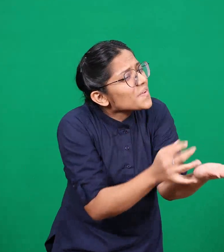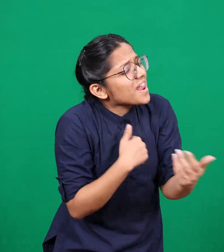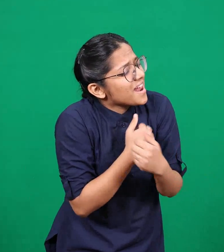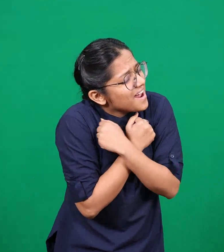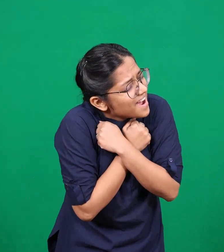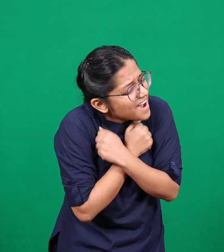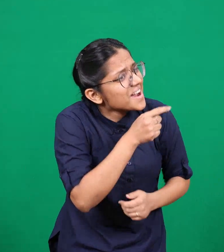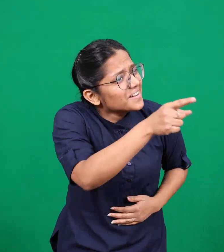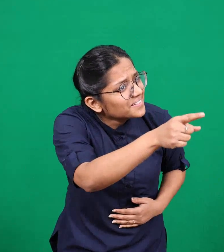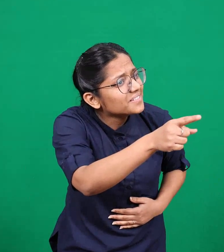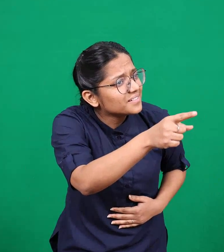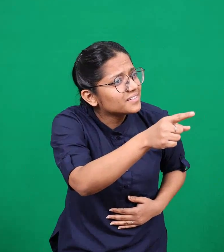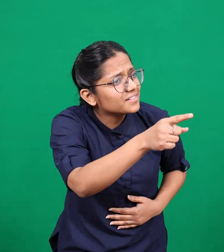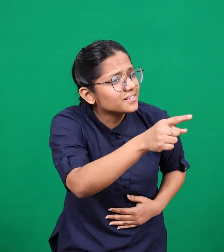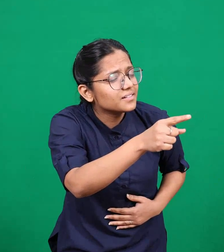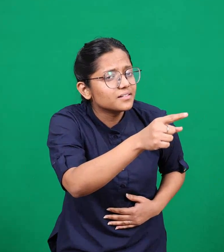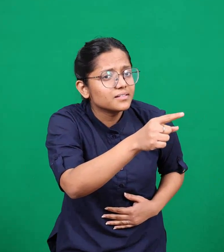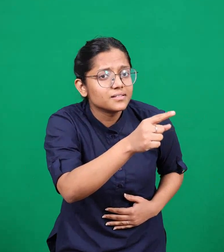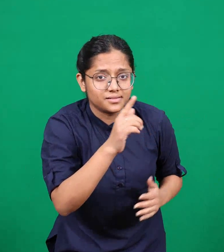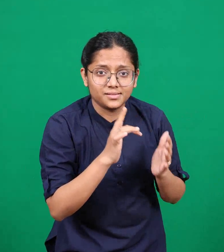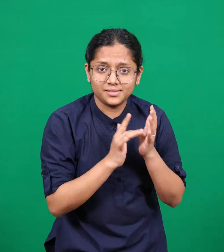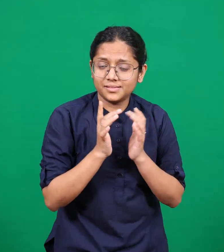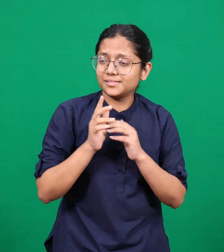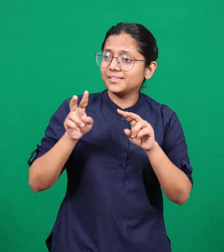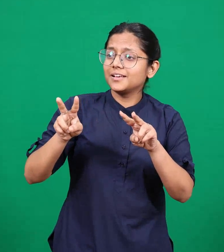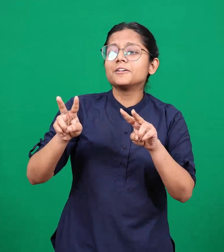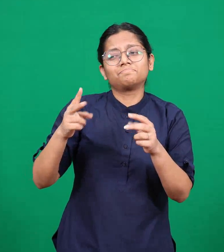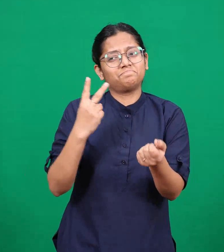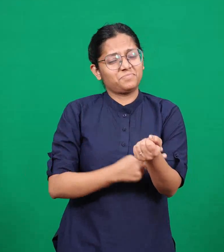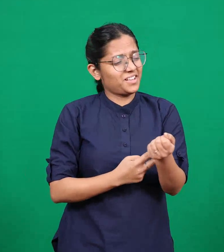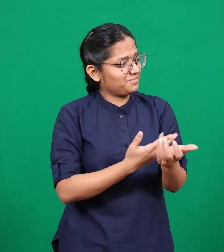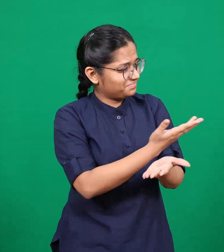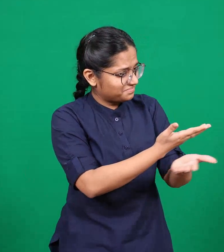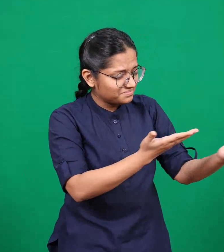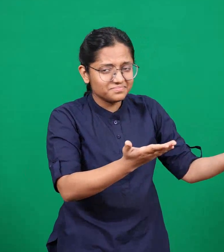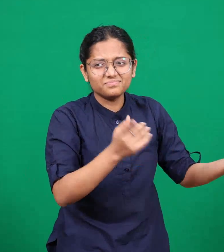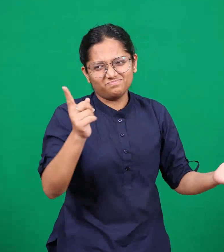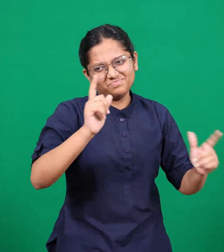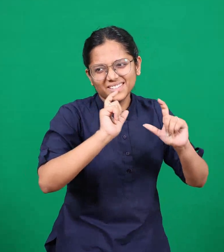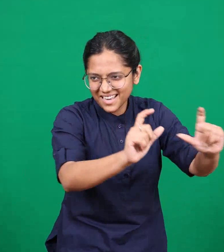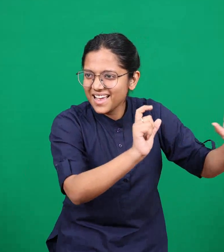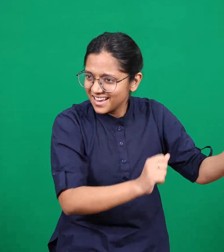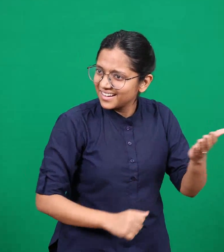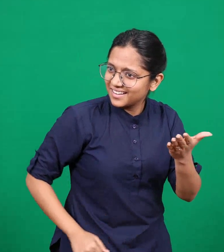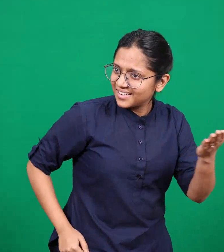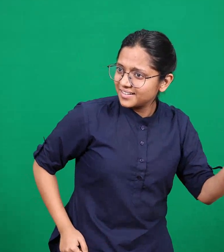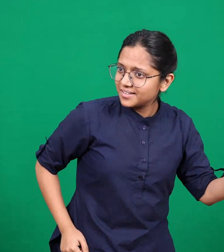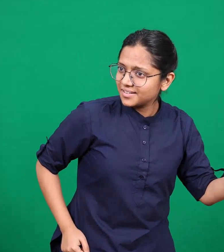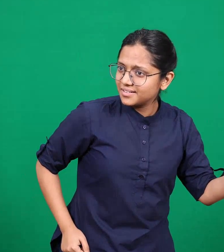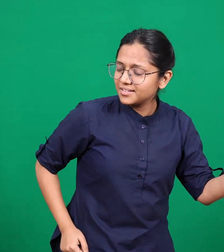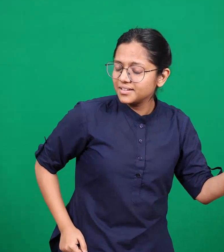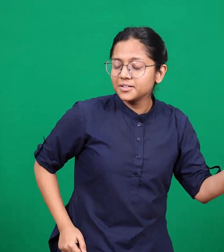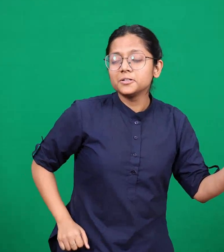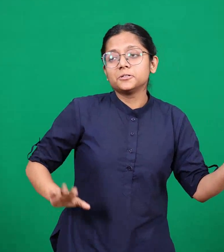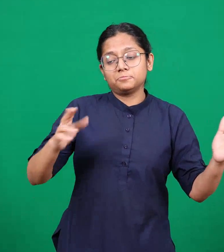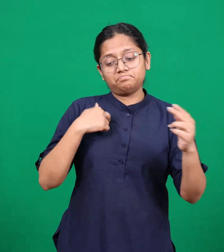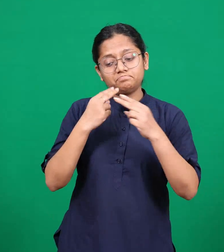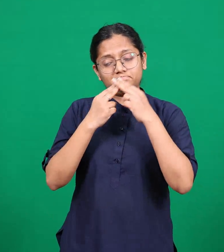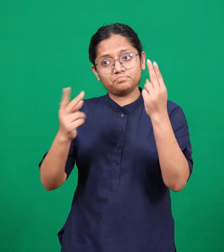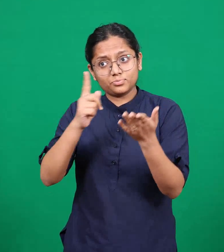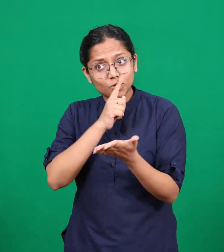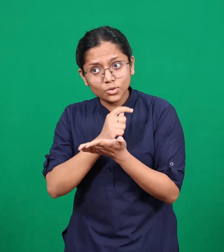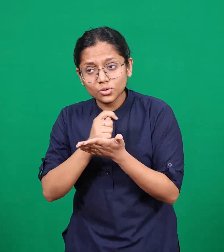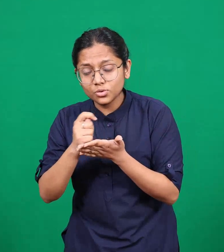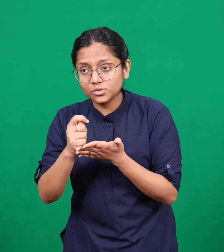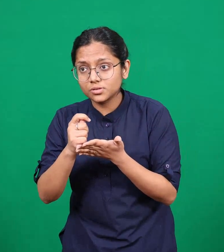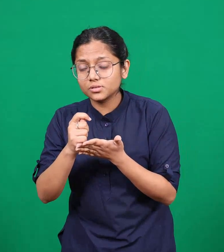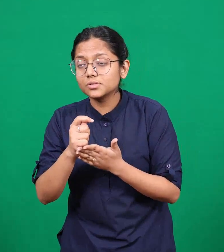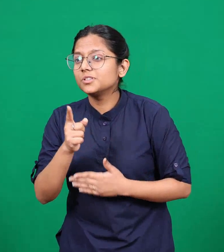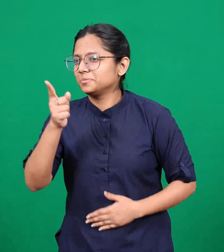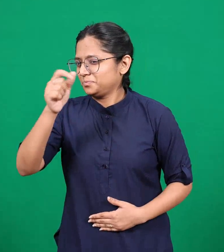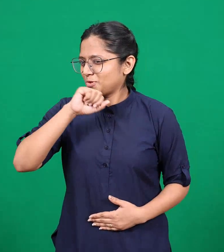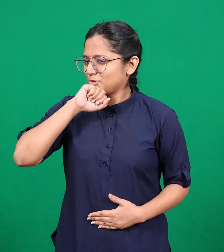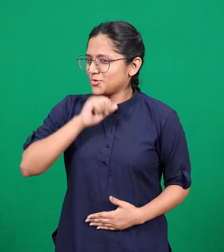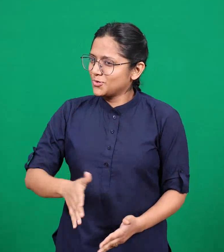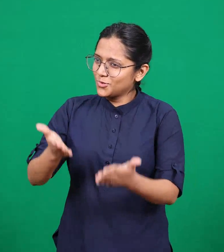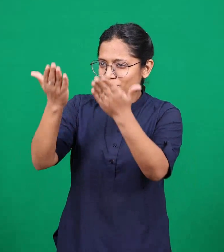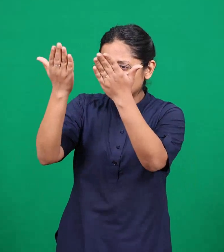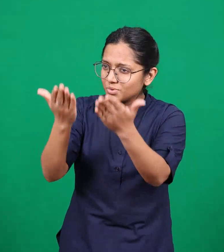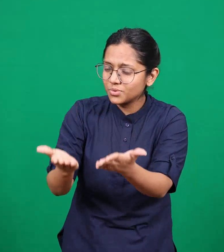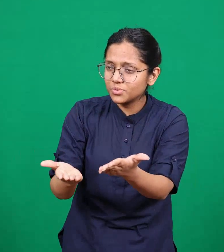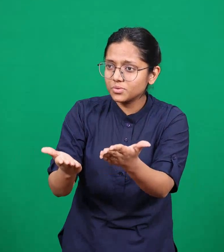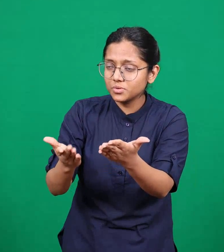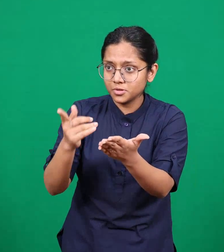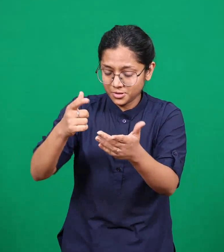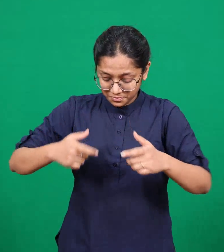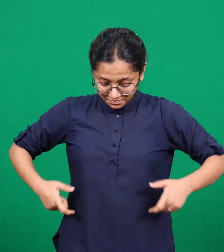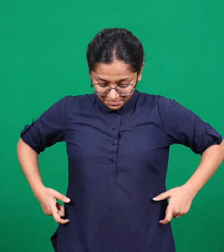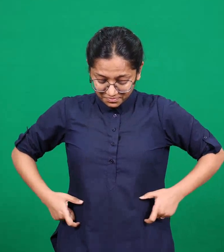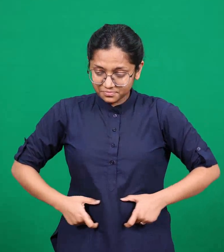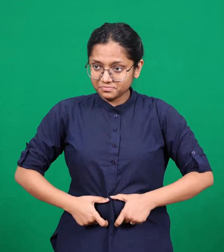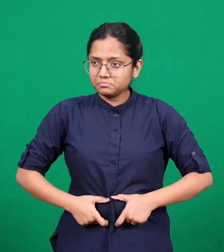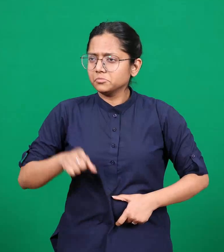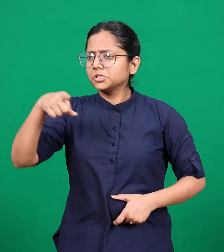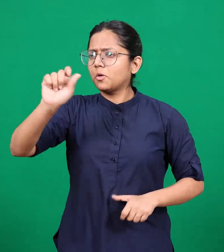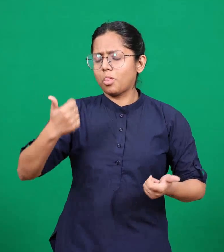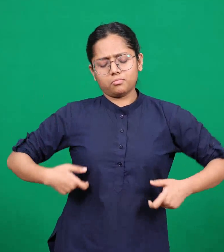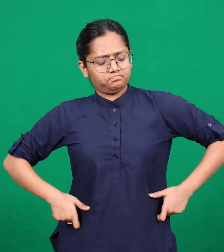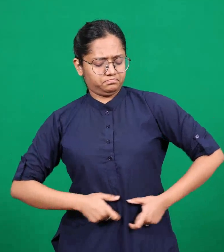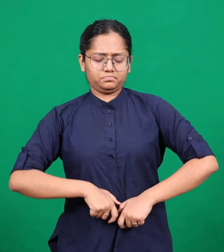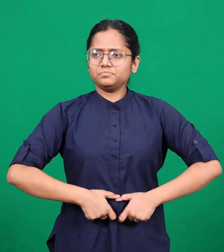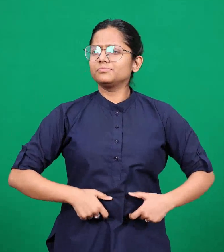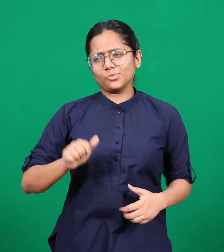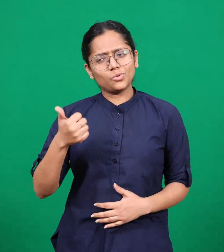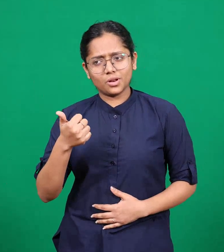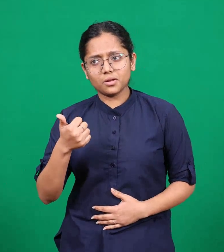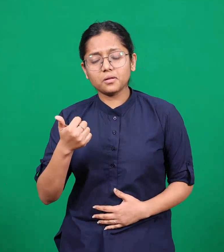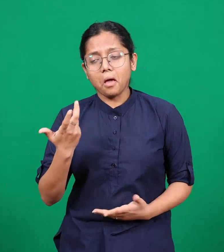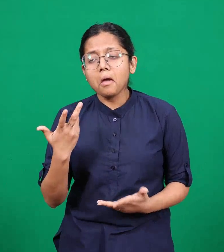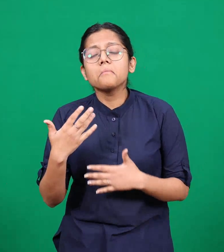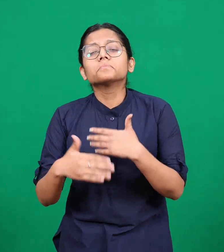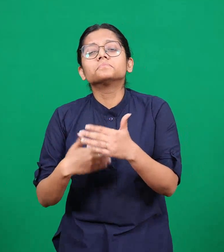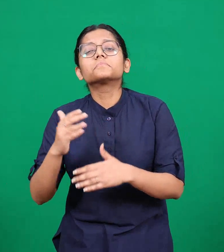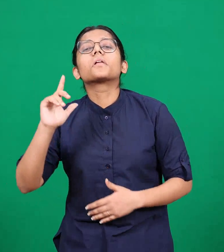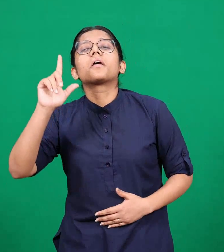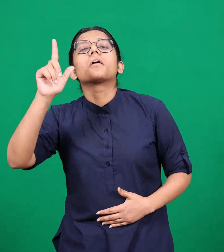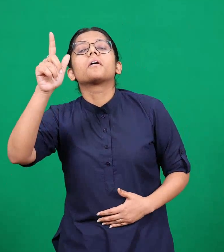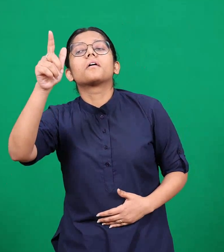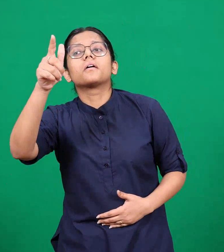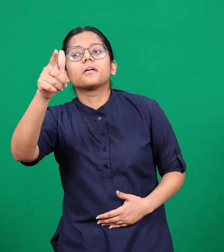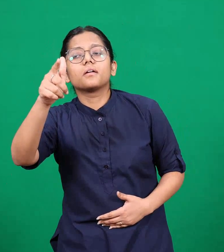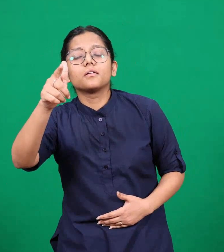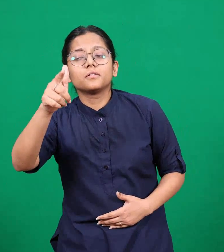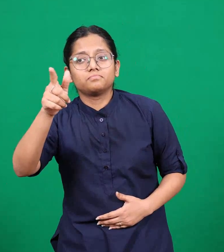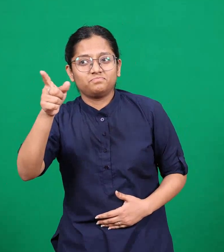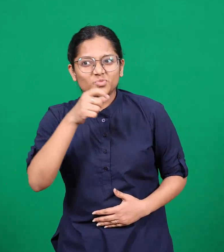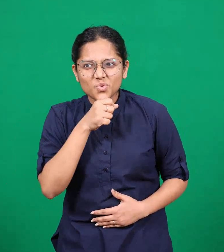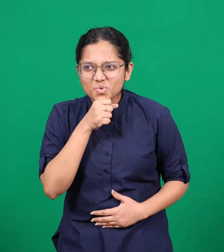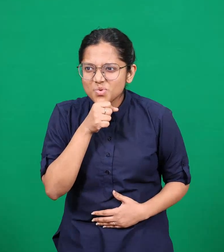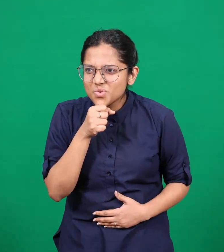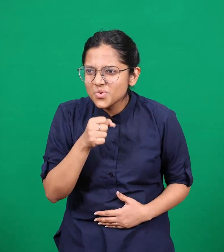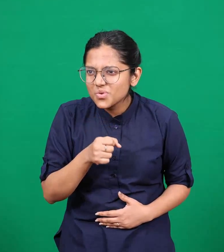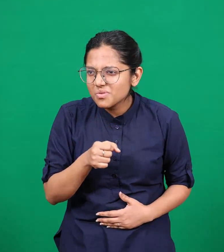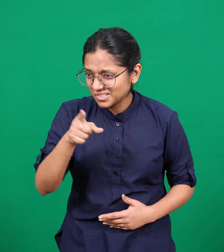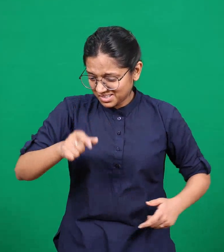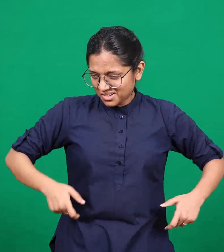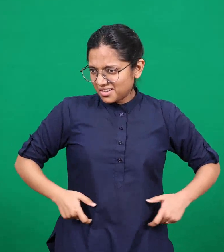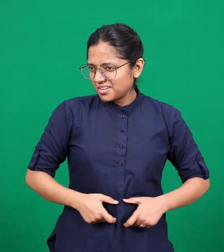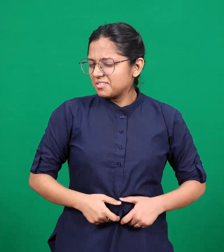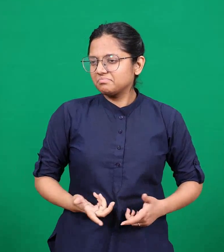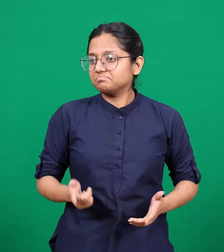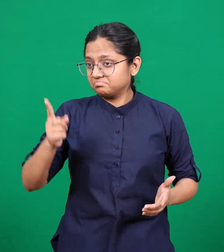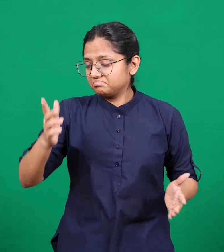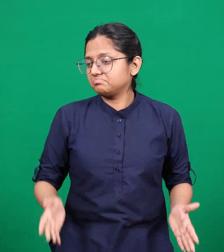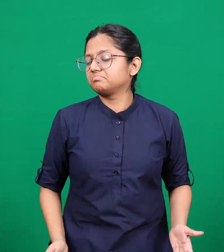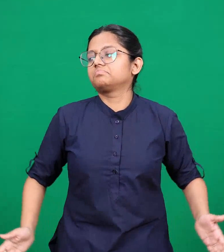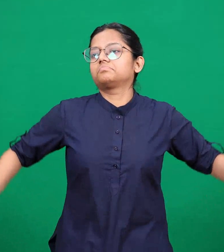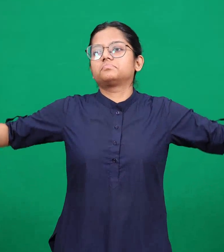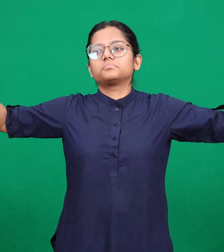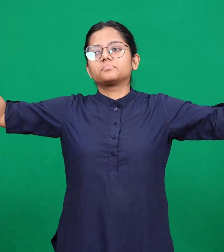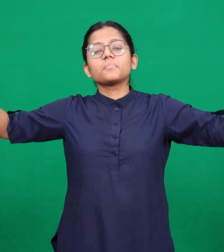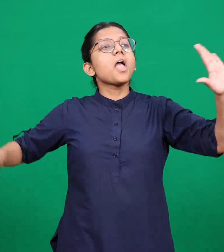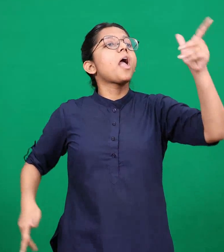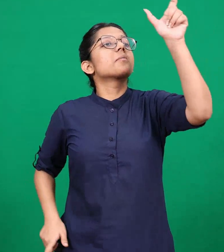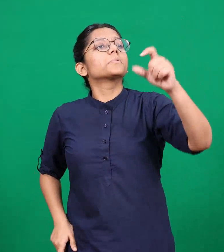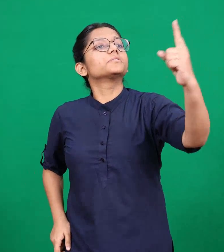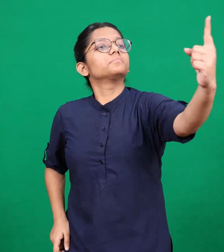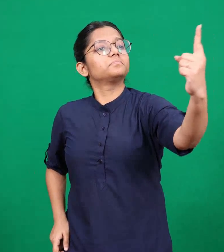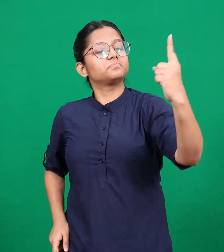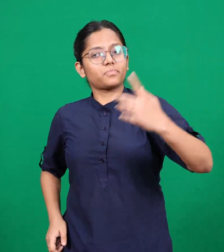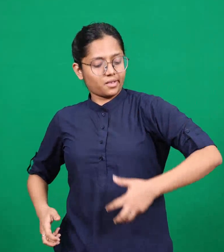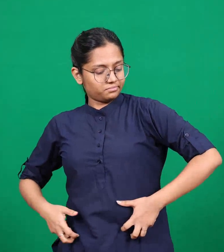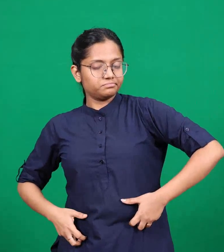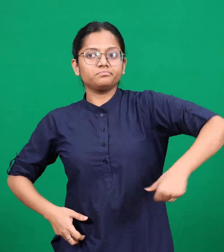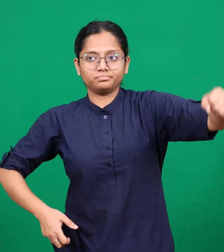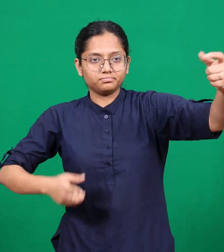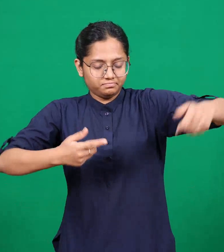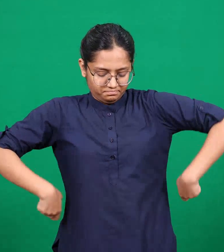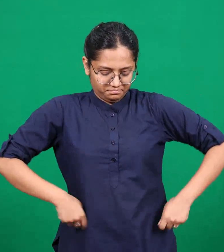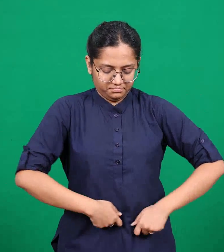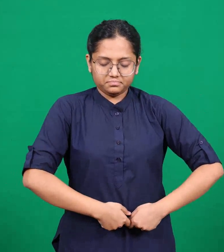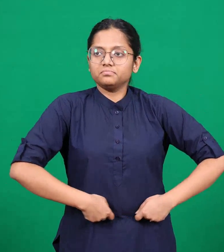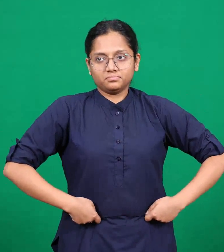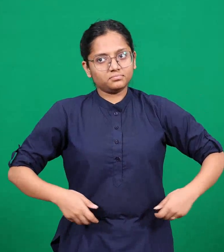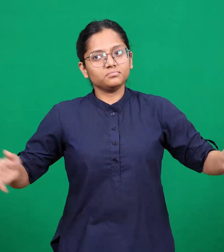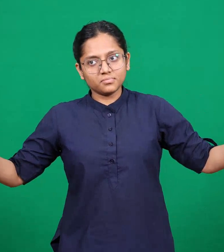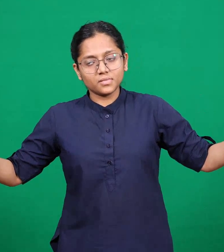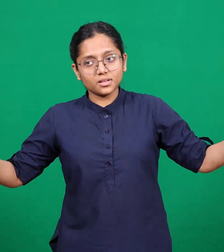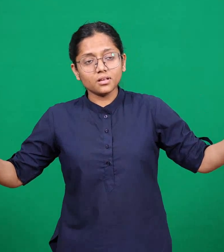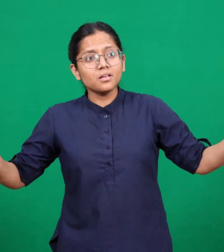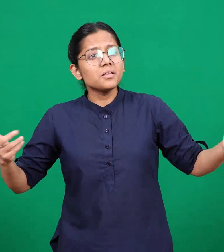Jesus said to him, "Feed My sheep. Truly, truly, I tell you, when you were young, you dressed yourself and walked where you wanted;